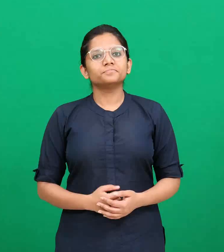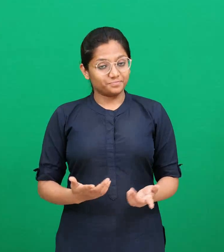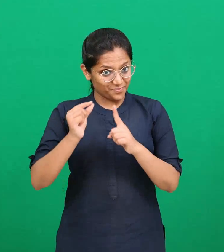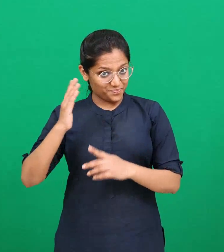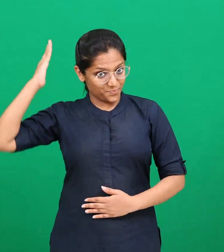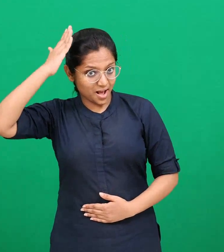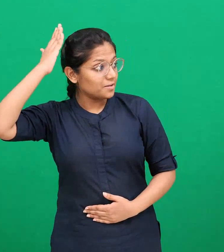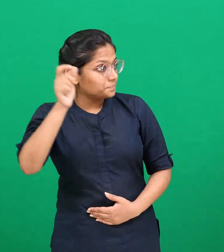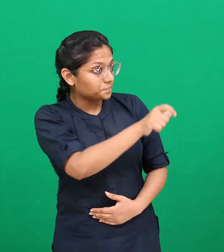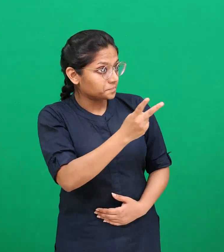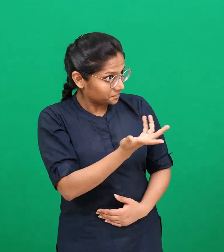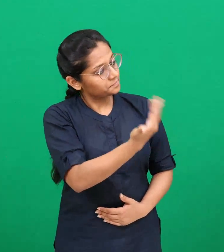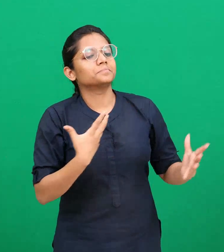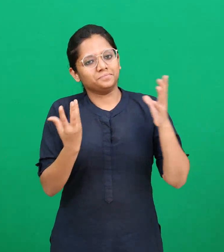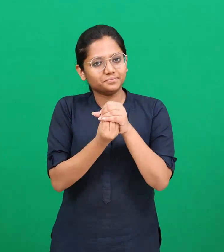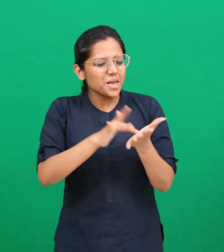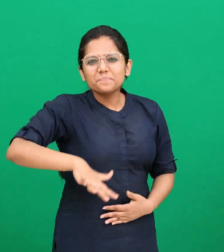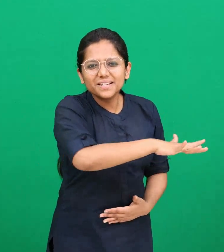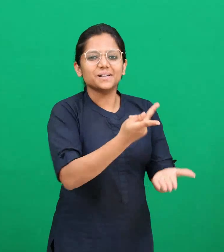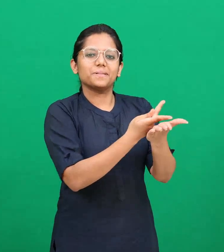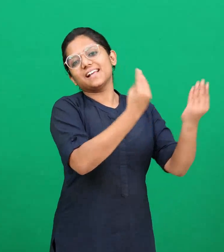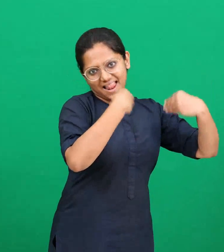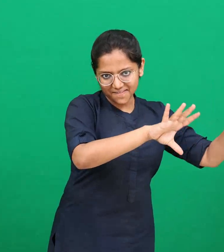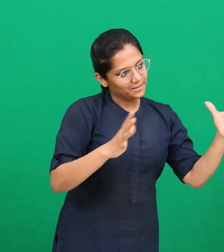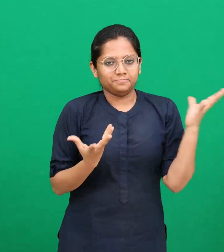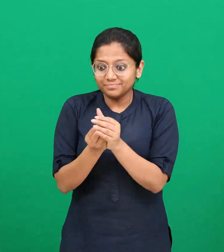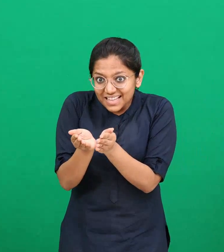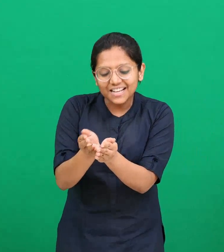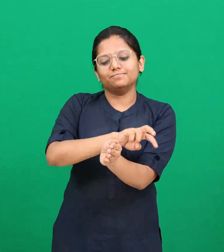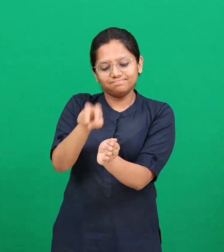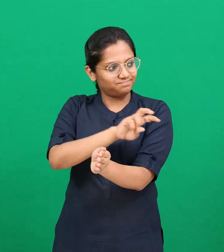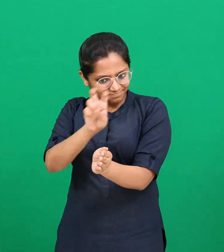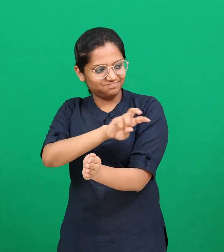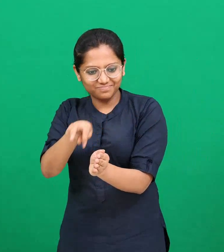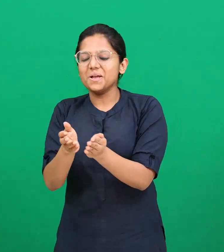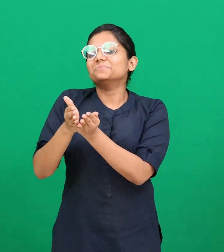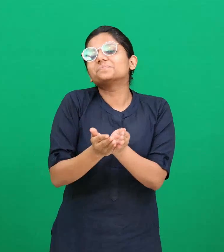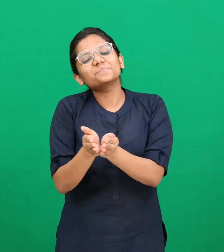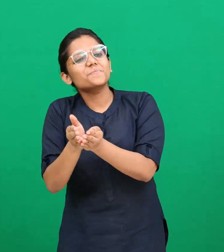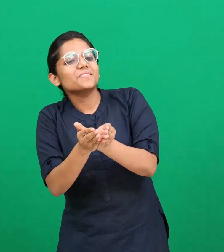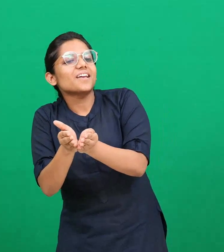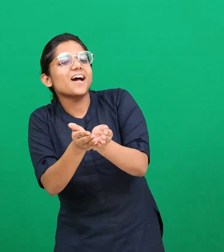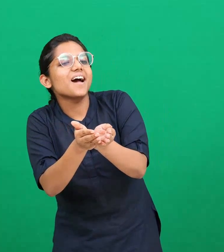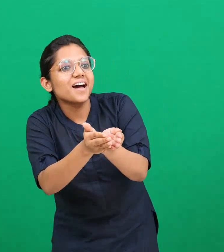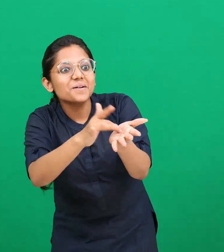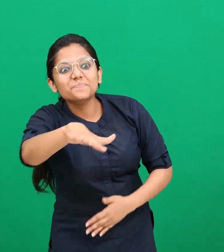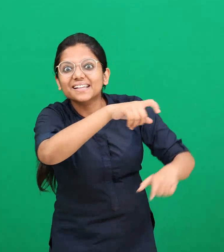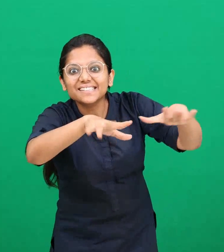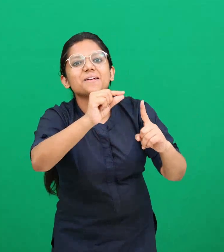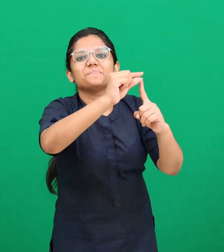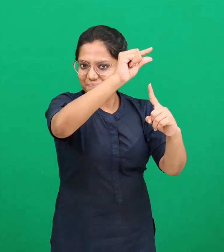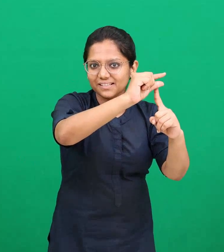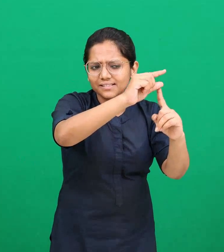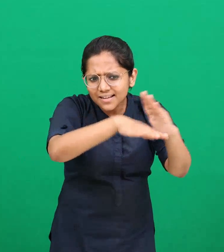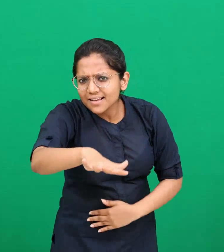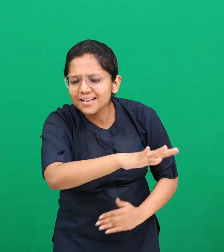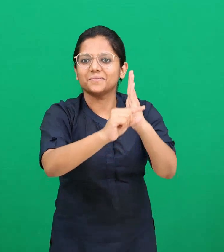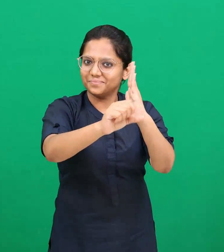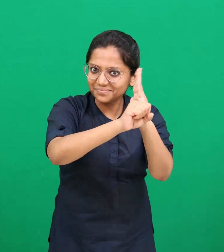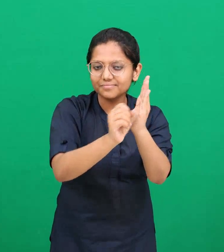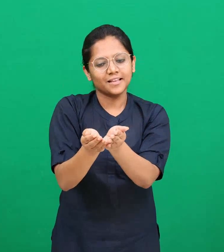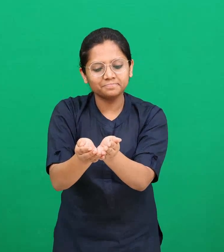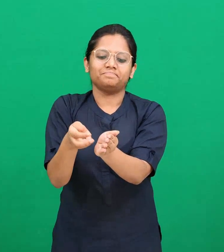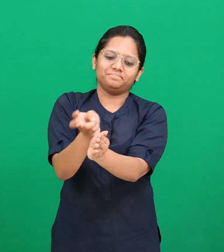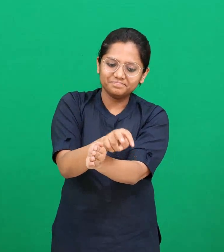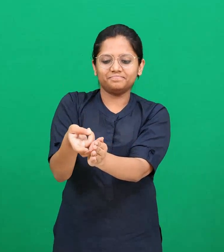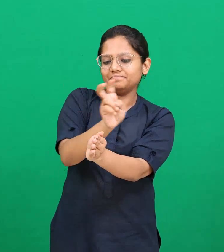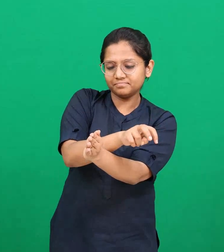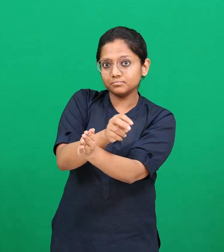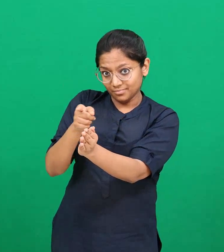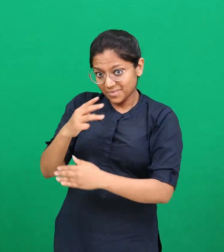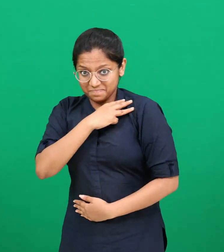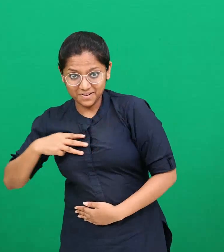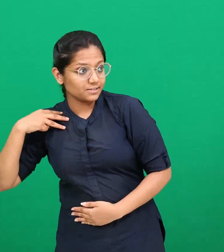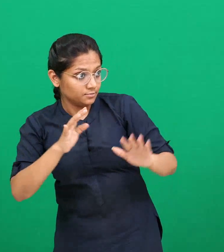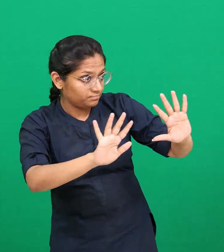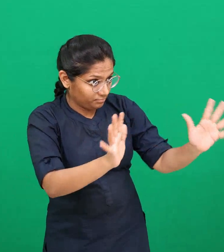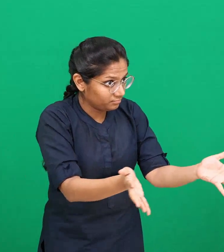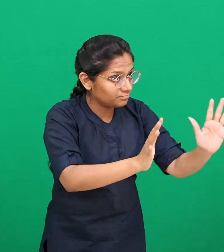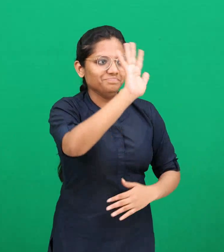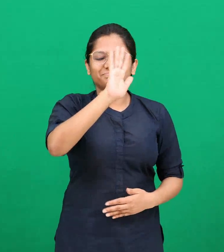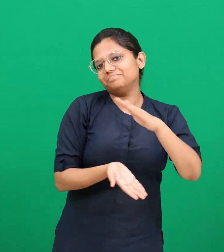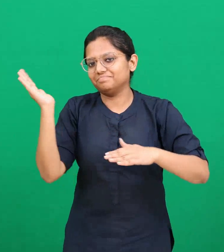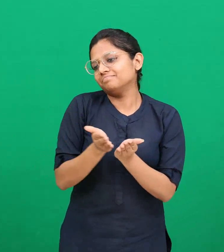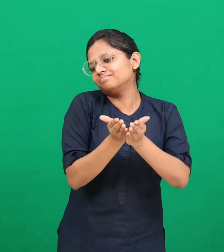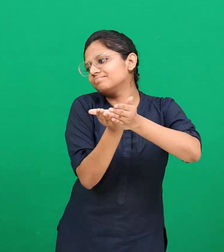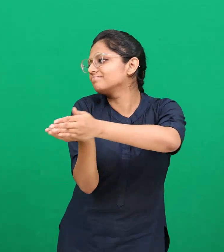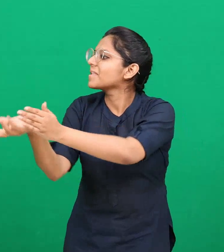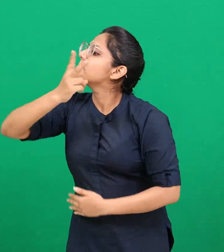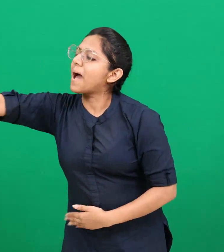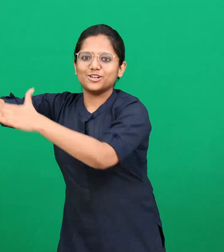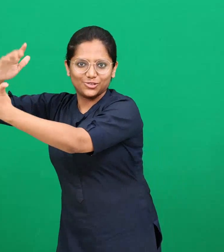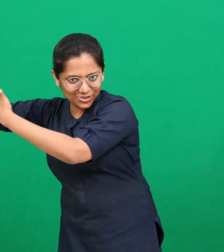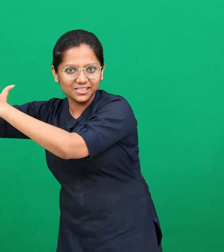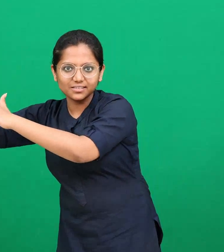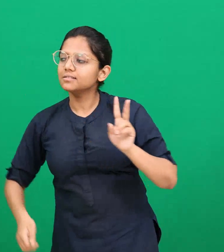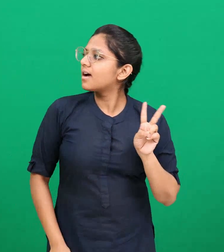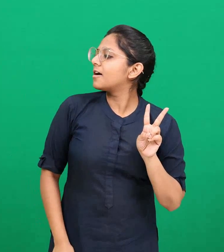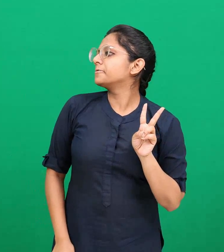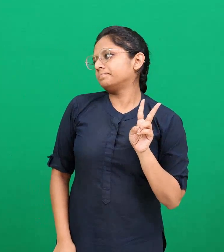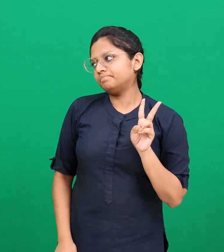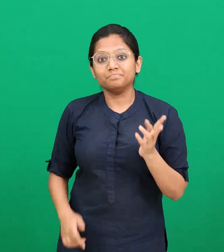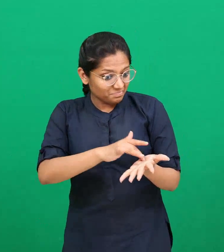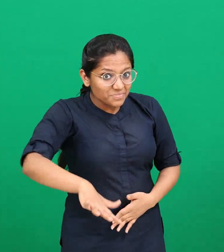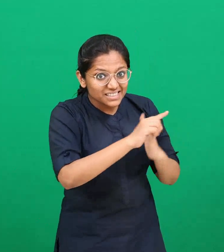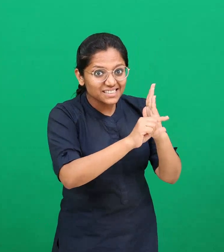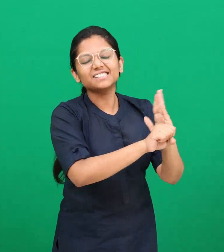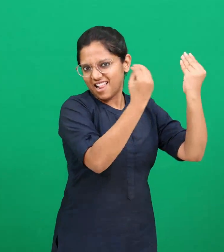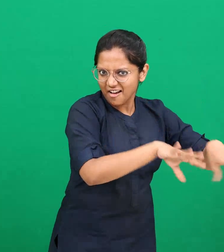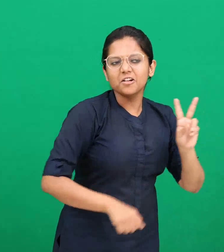After setting sail from Paphos, Paul and his companions came to Perga in Pamphylia, where John left them to return to Jerusalem.